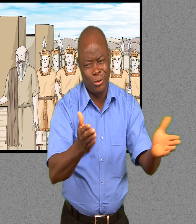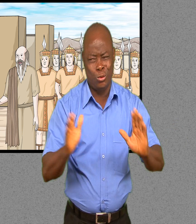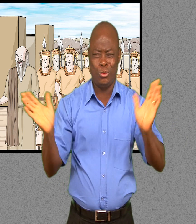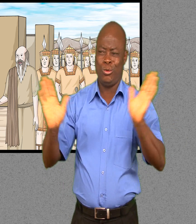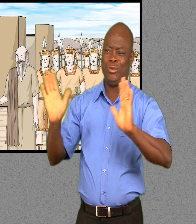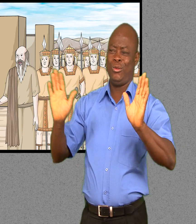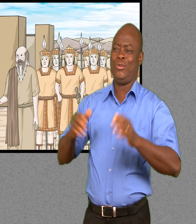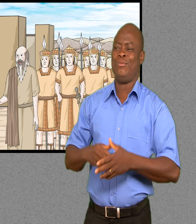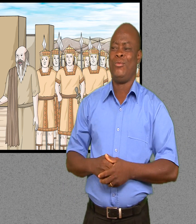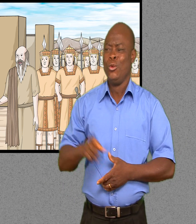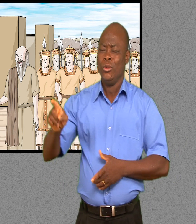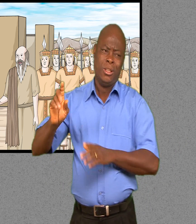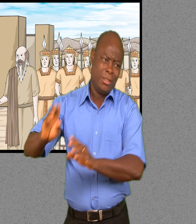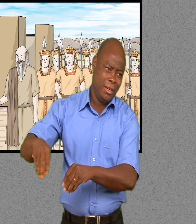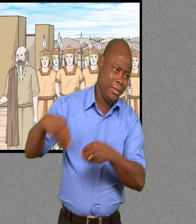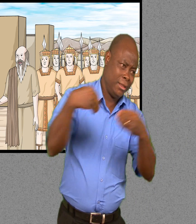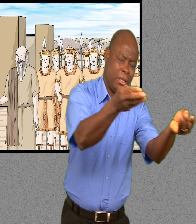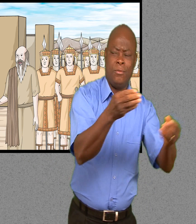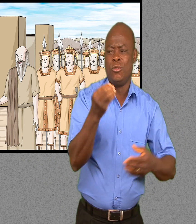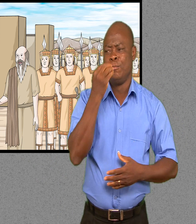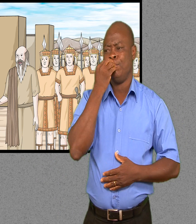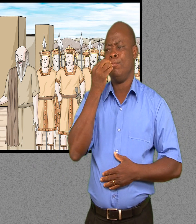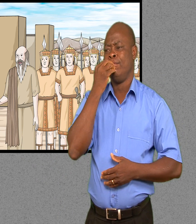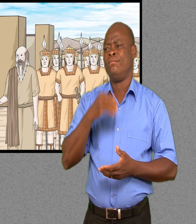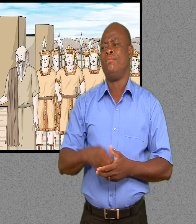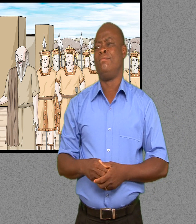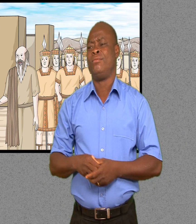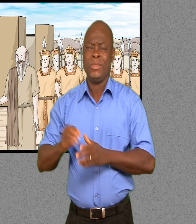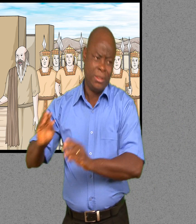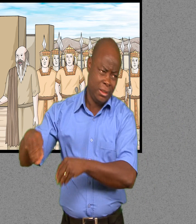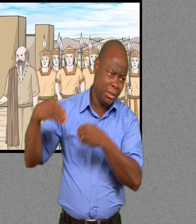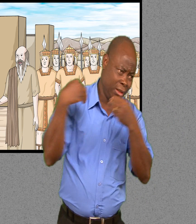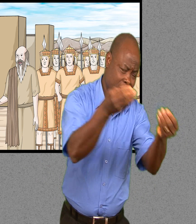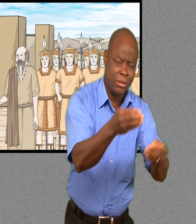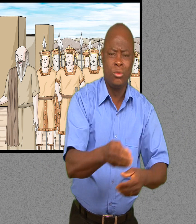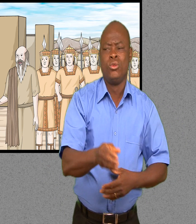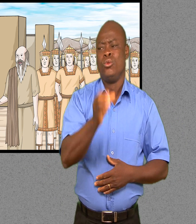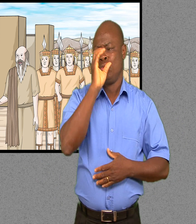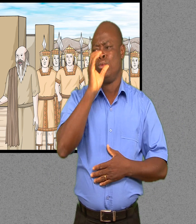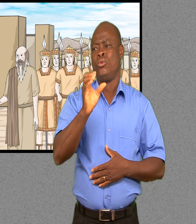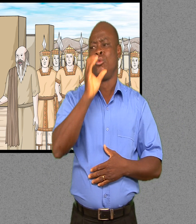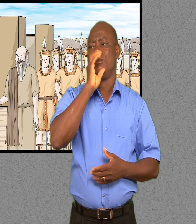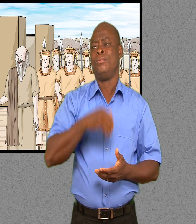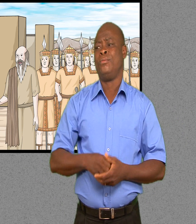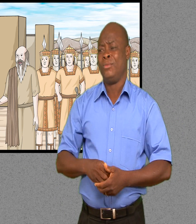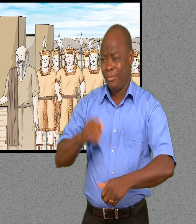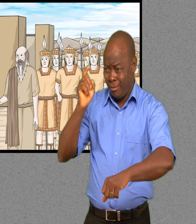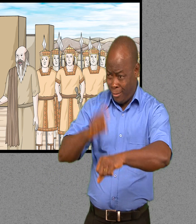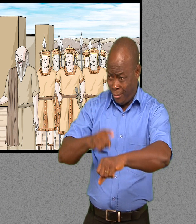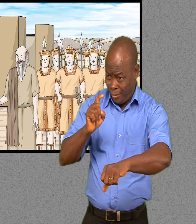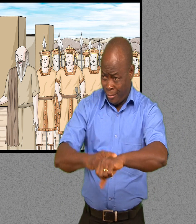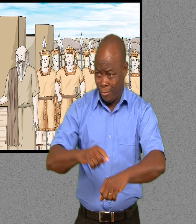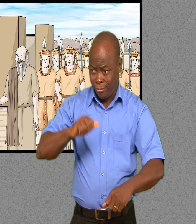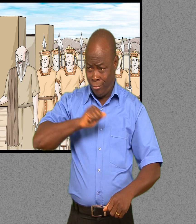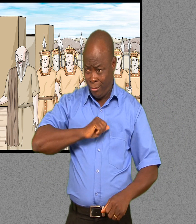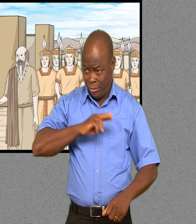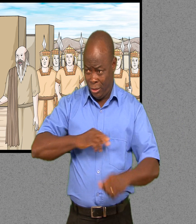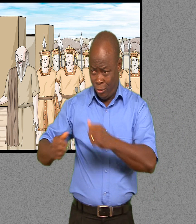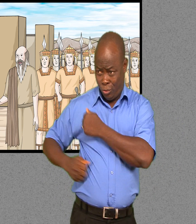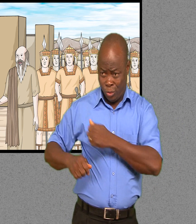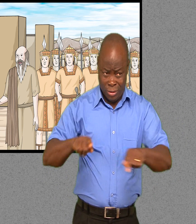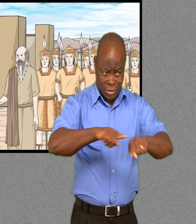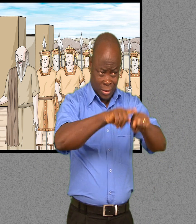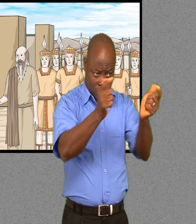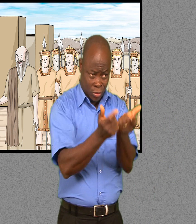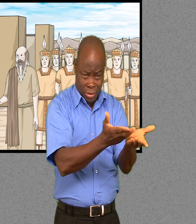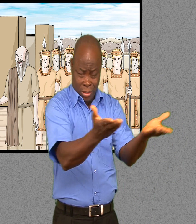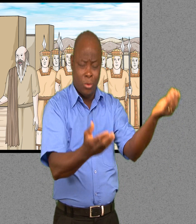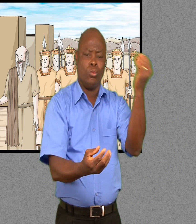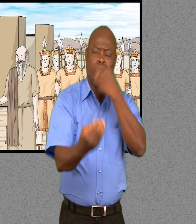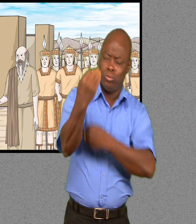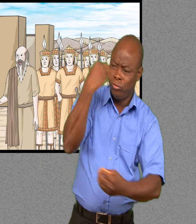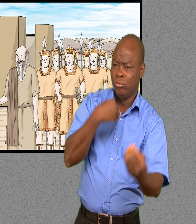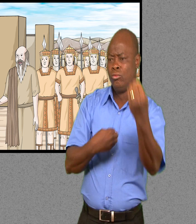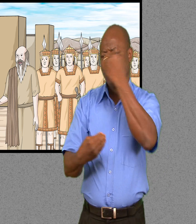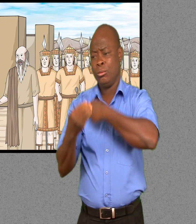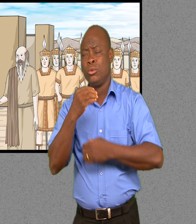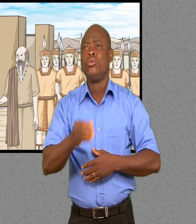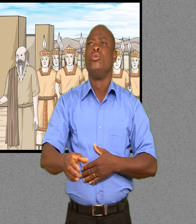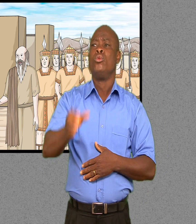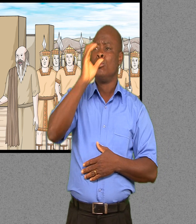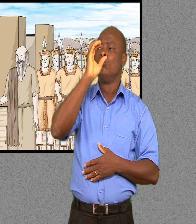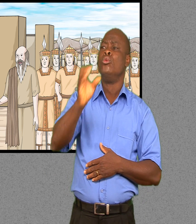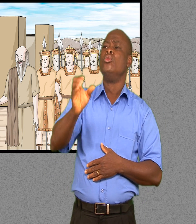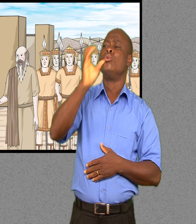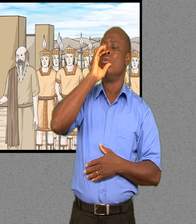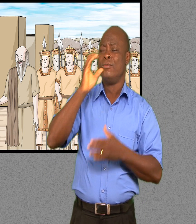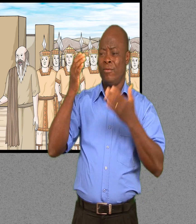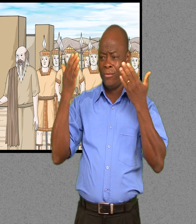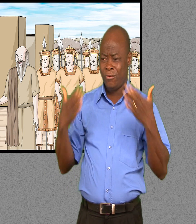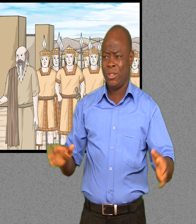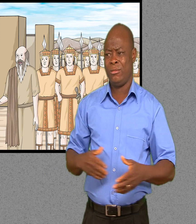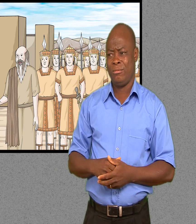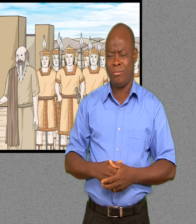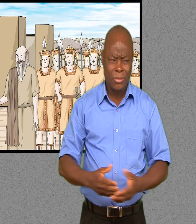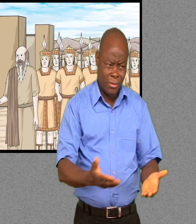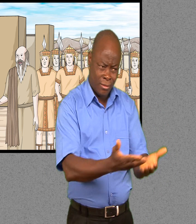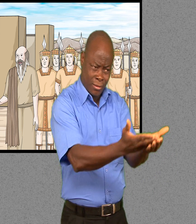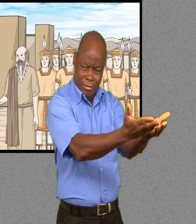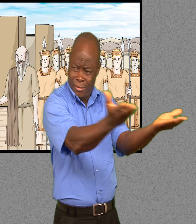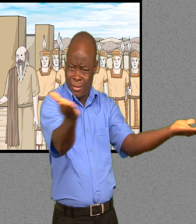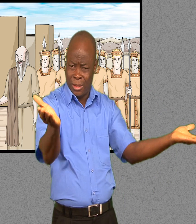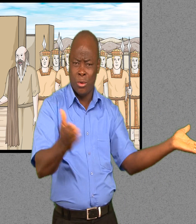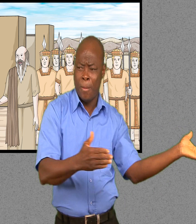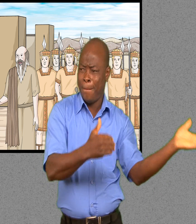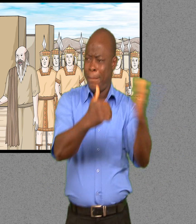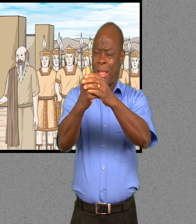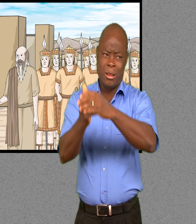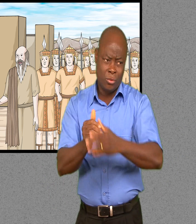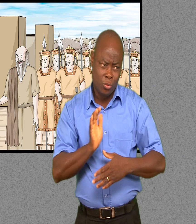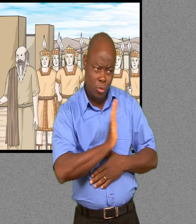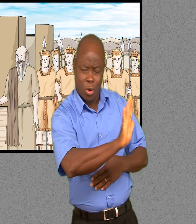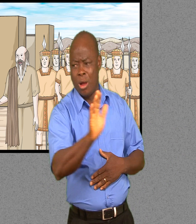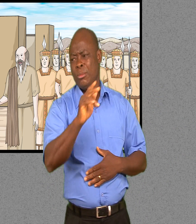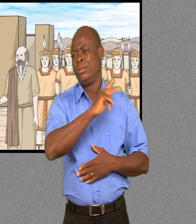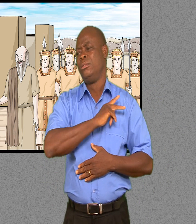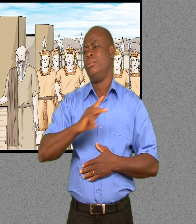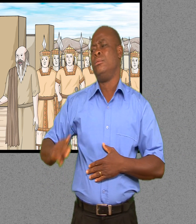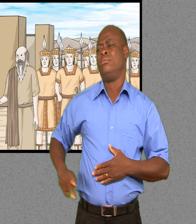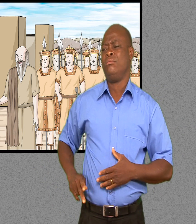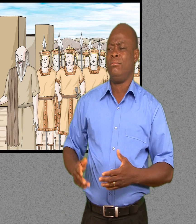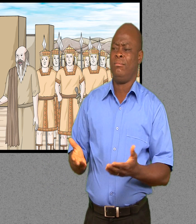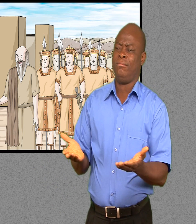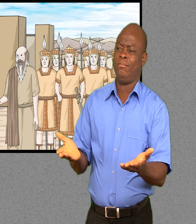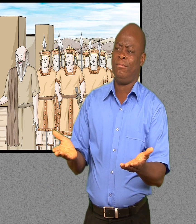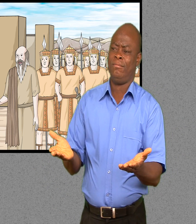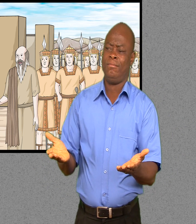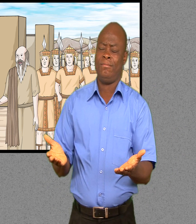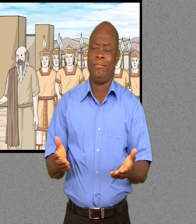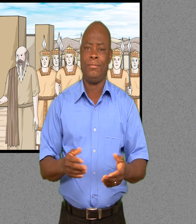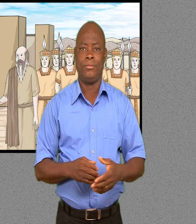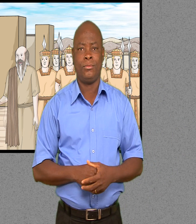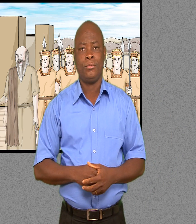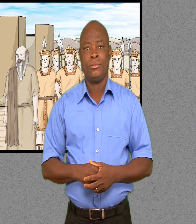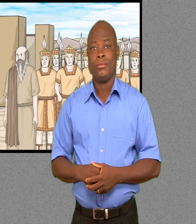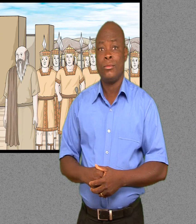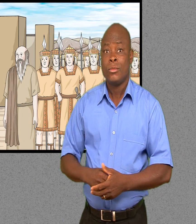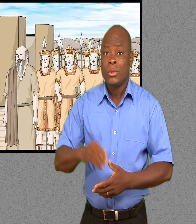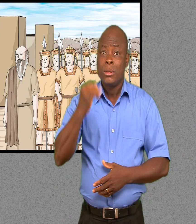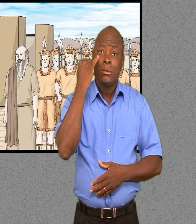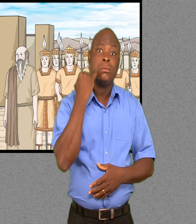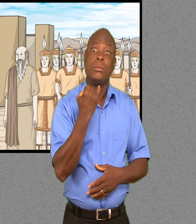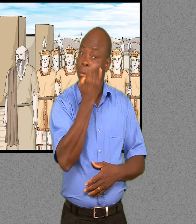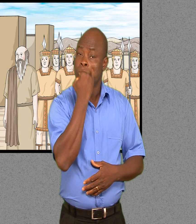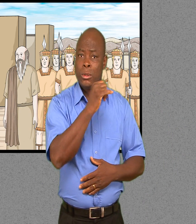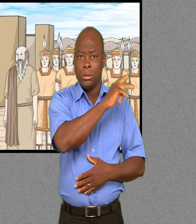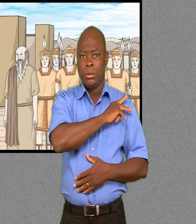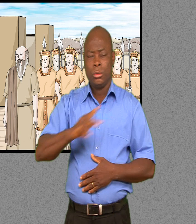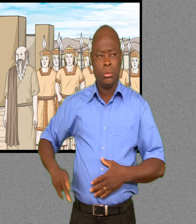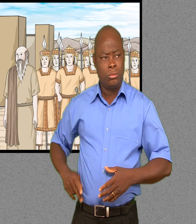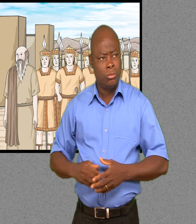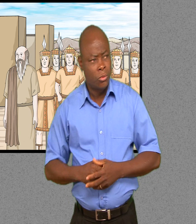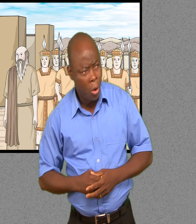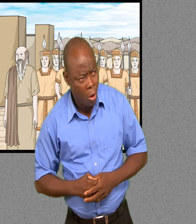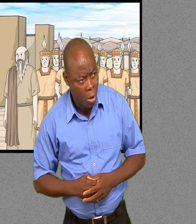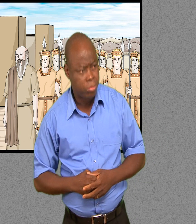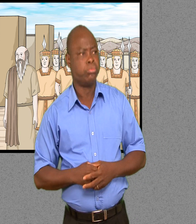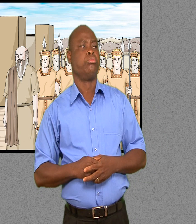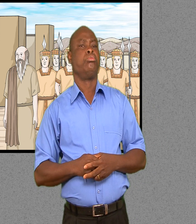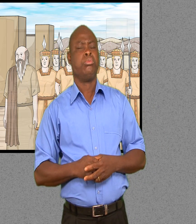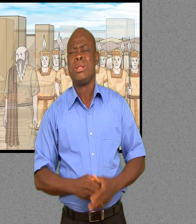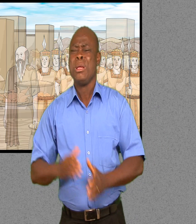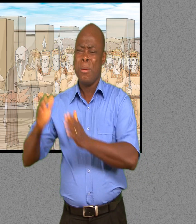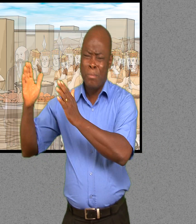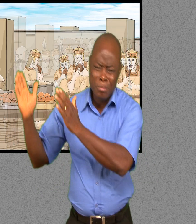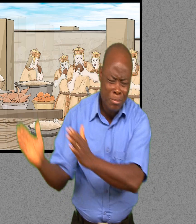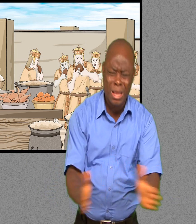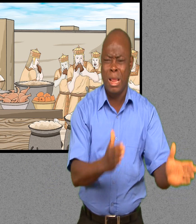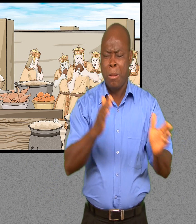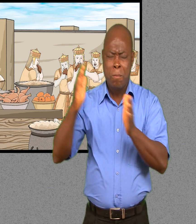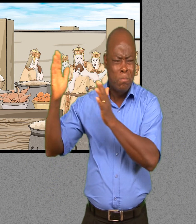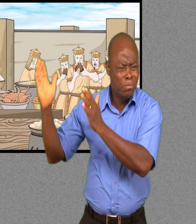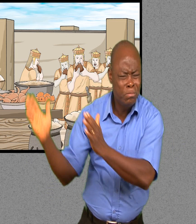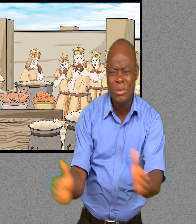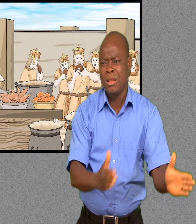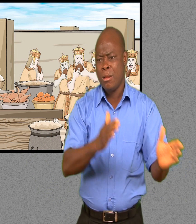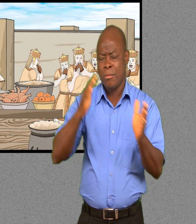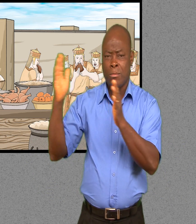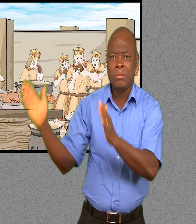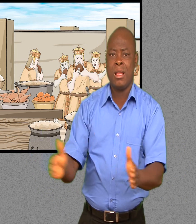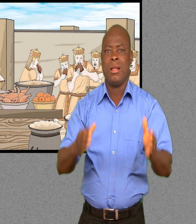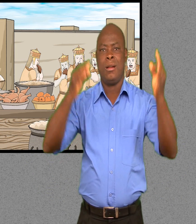Set food and water before them, that they may eat and drink and then return to their master.”